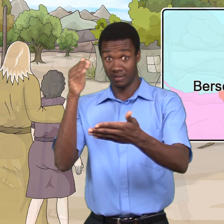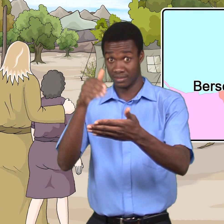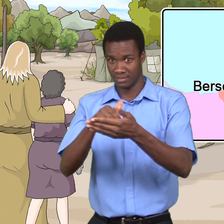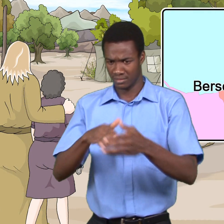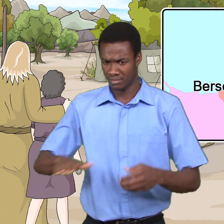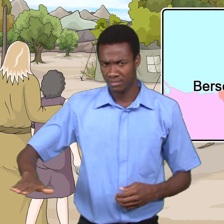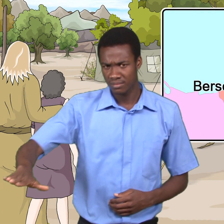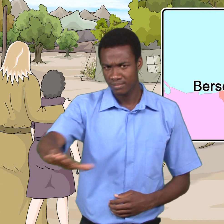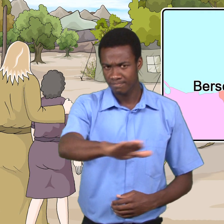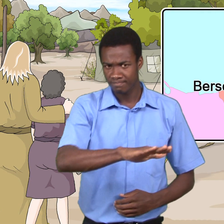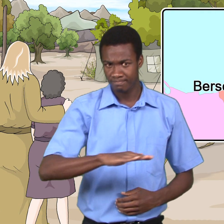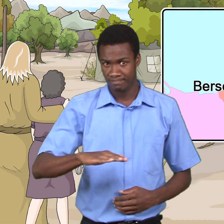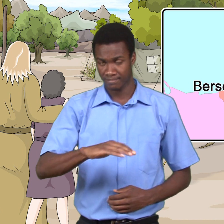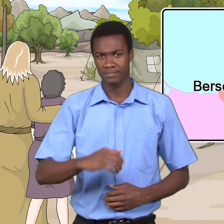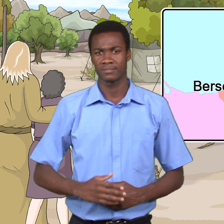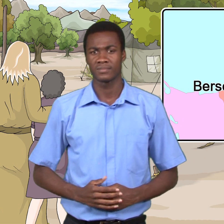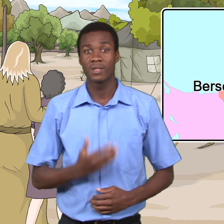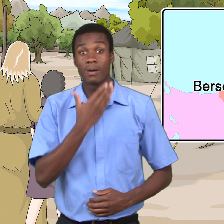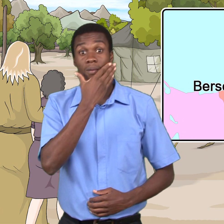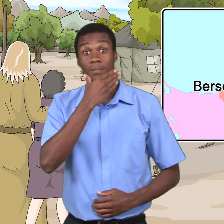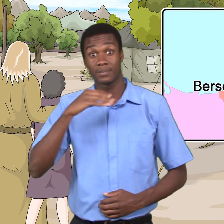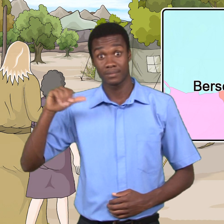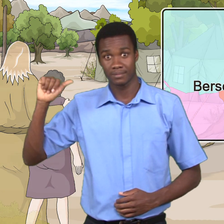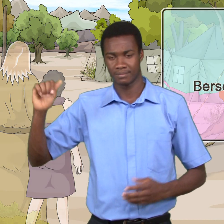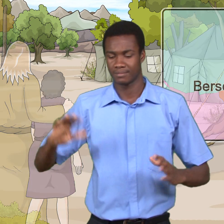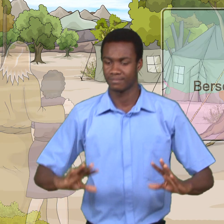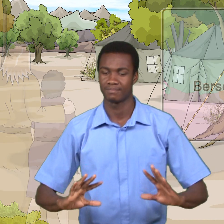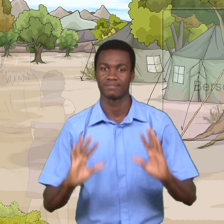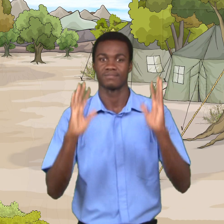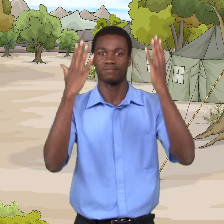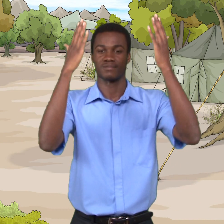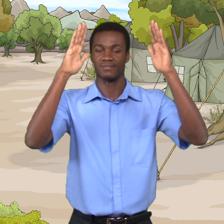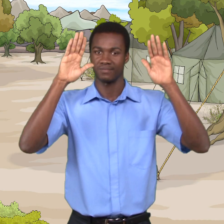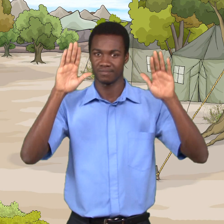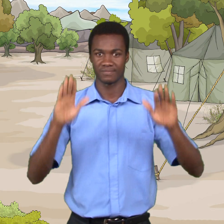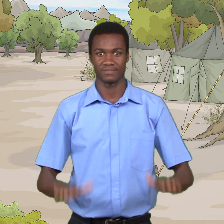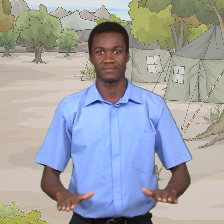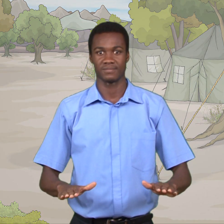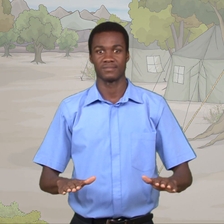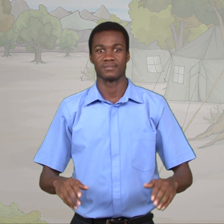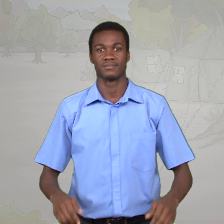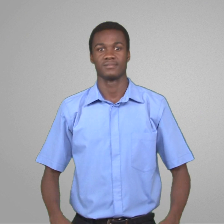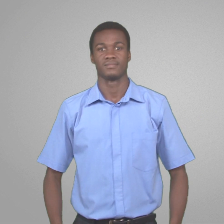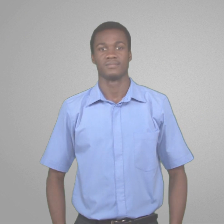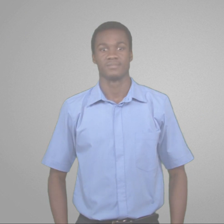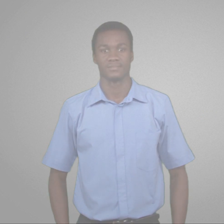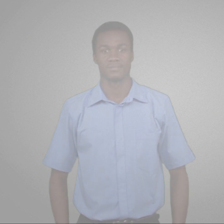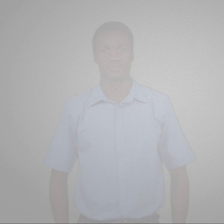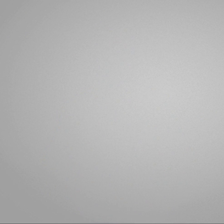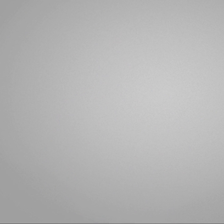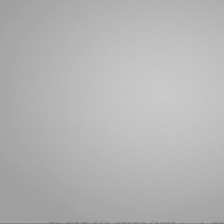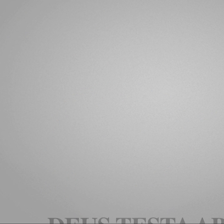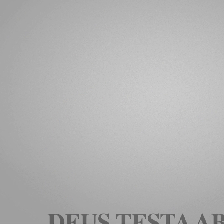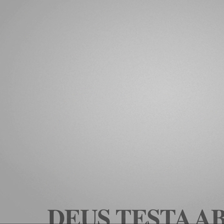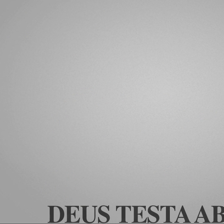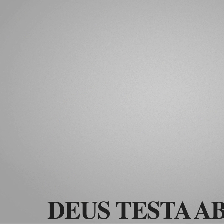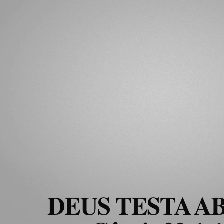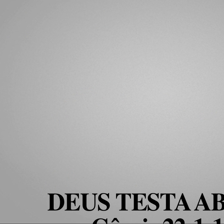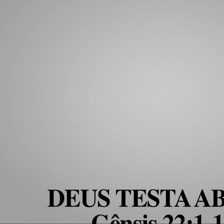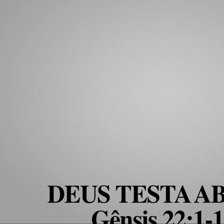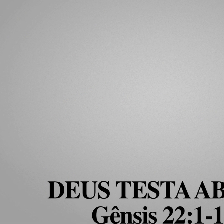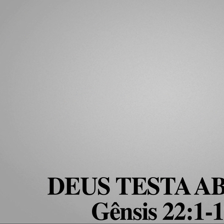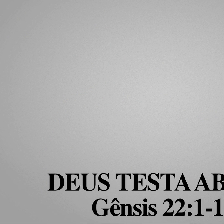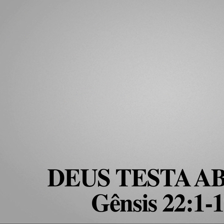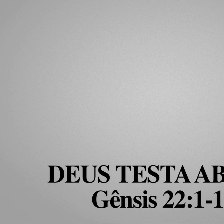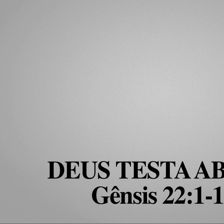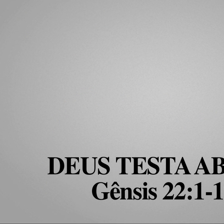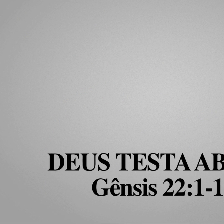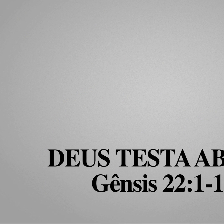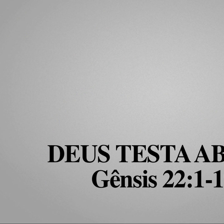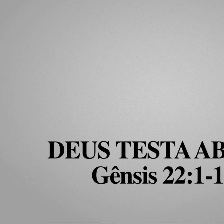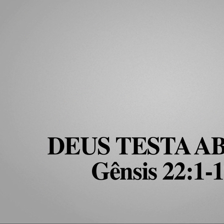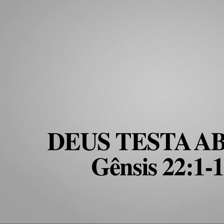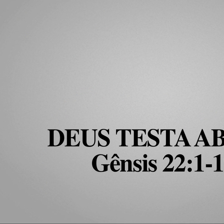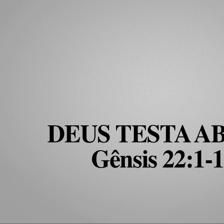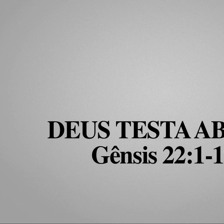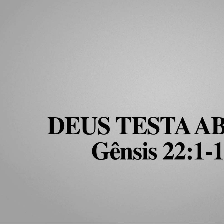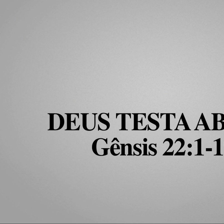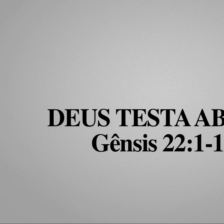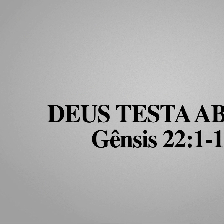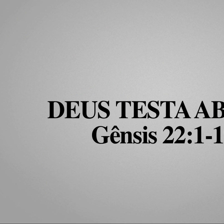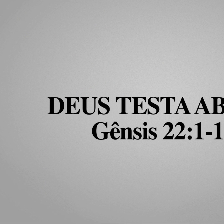And Abraham settled in Beersheba.